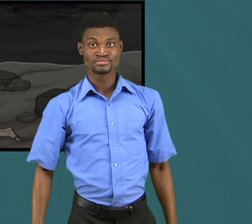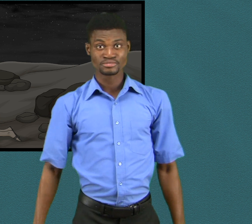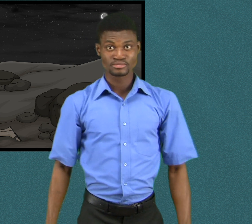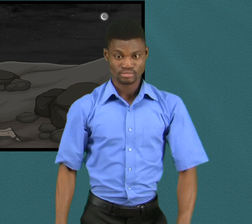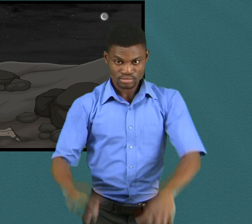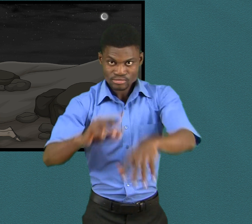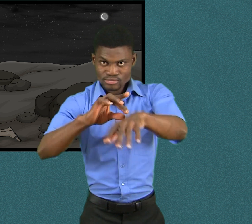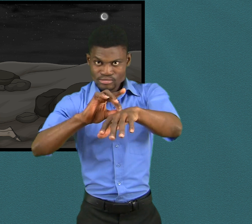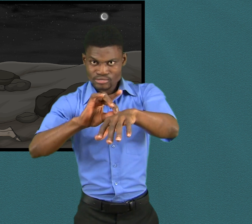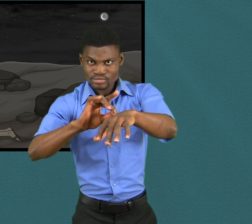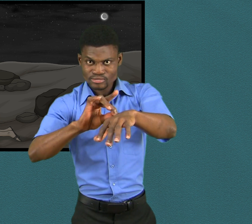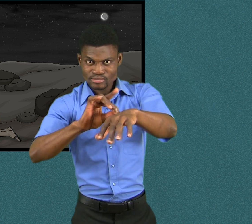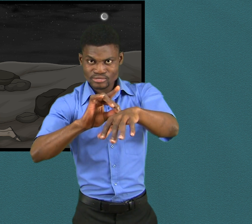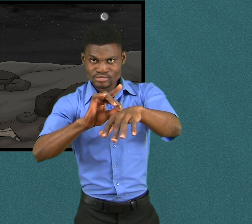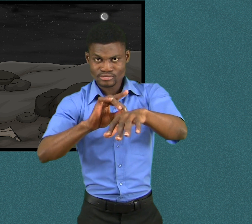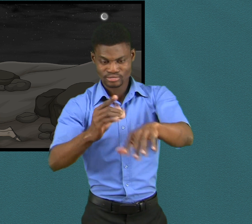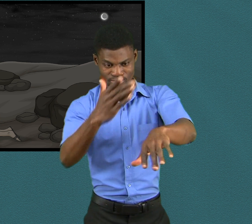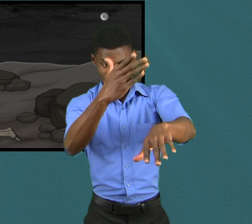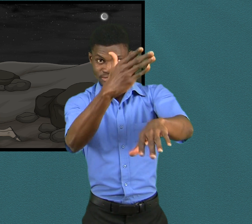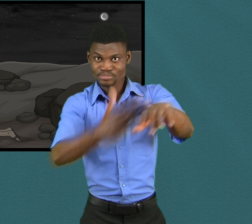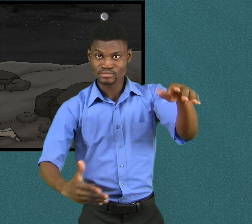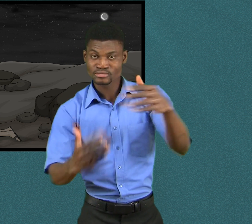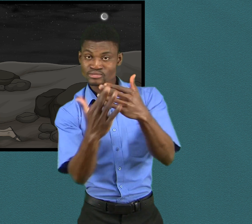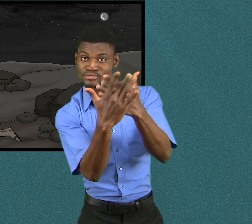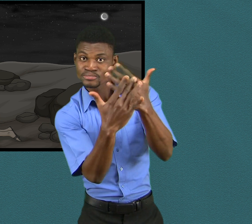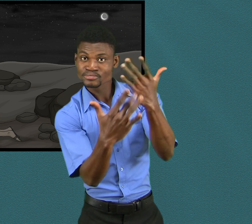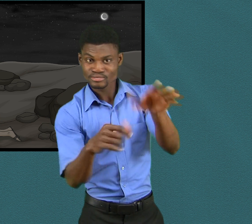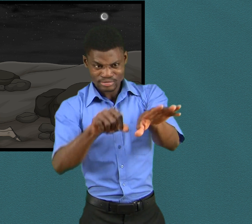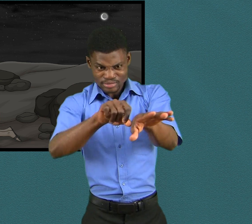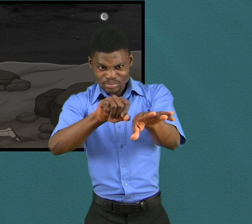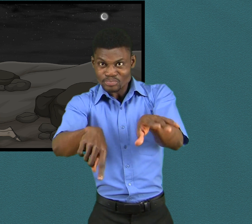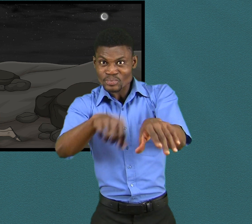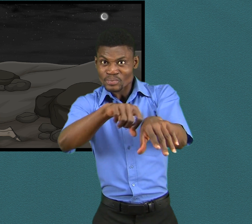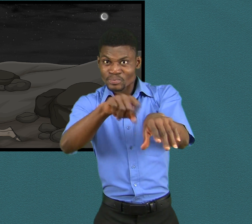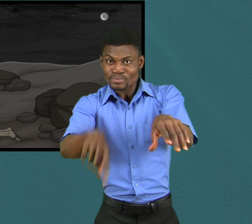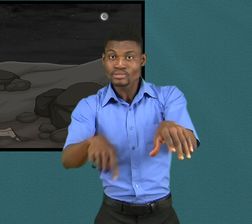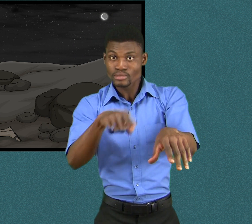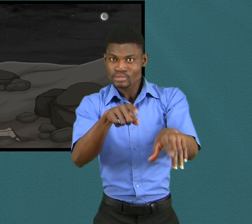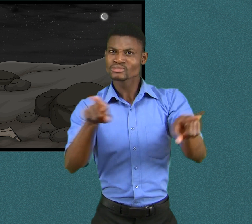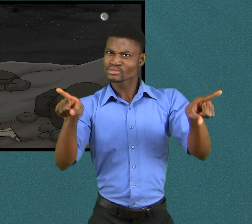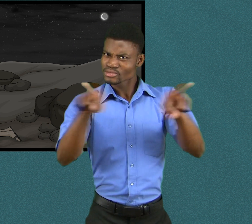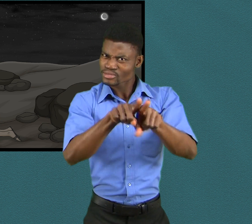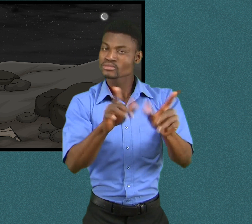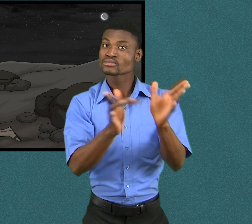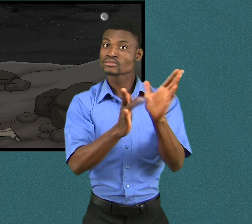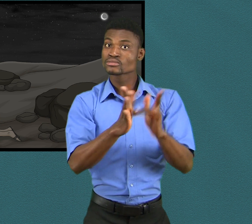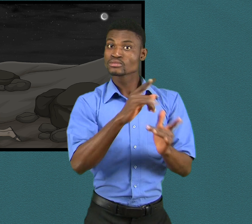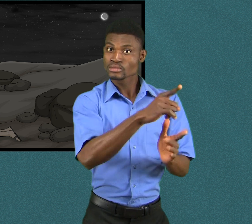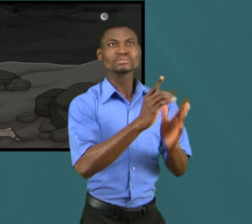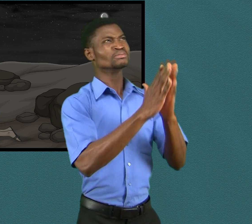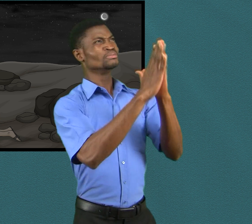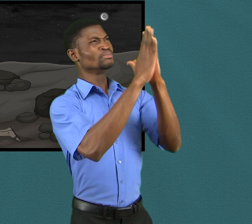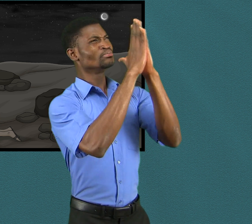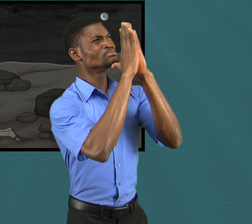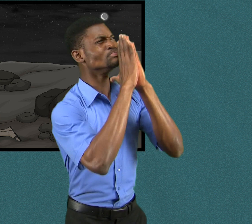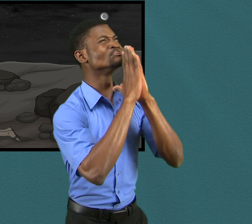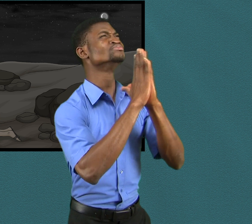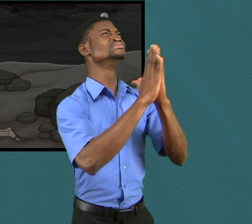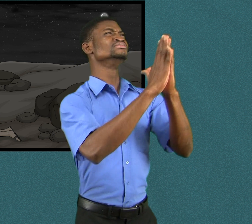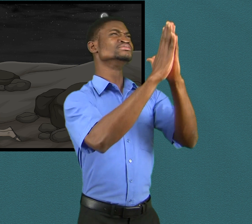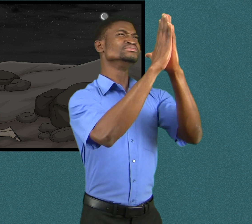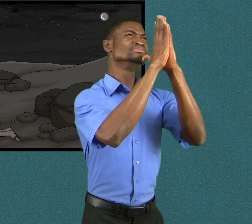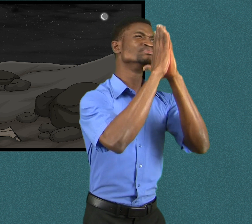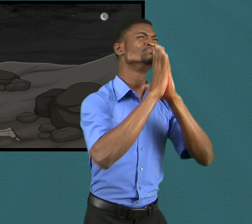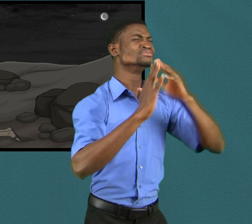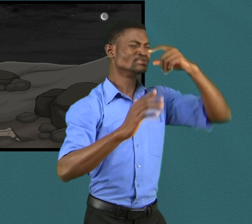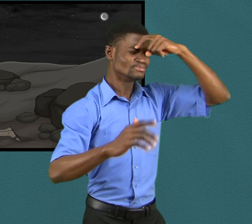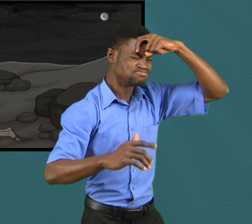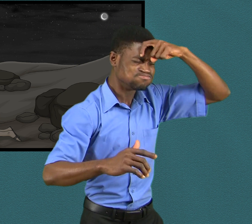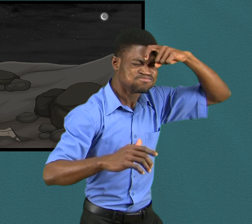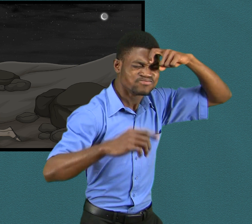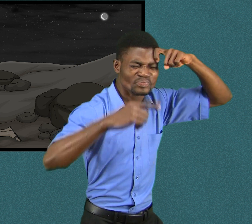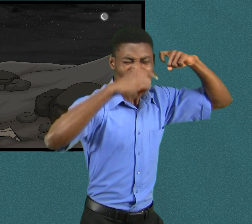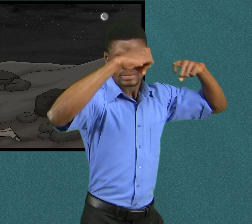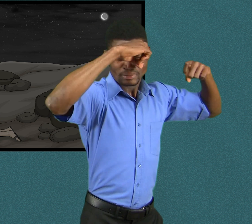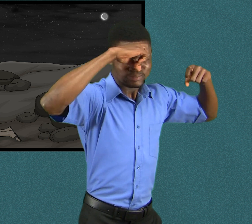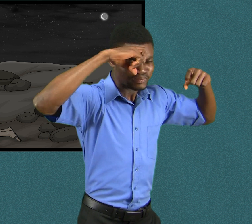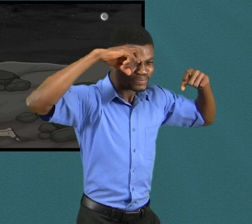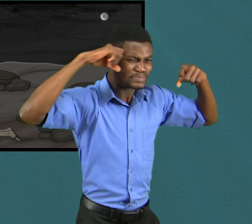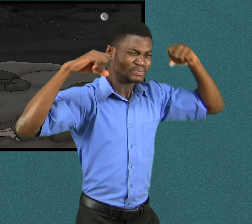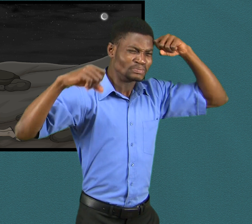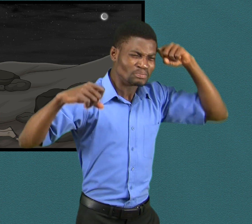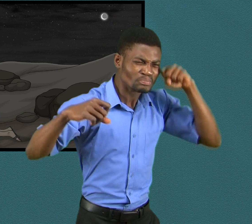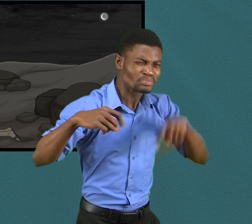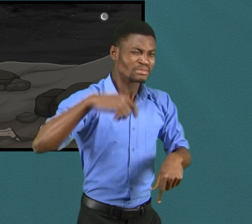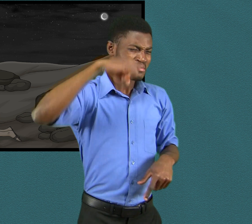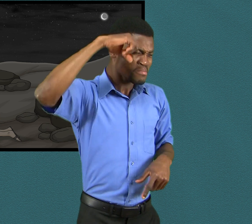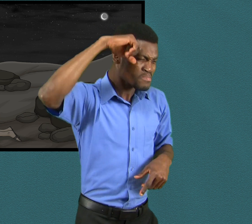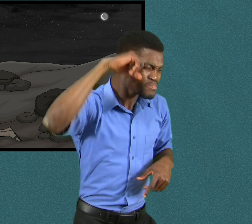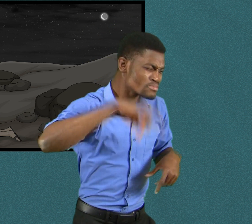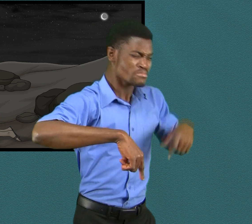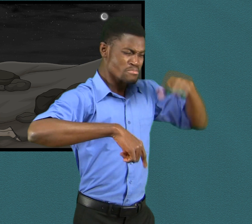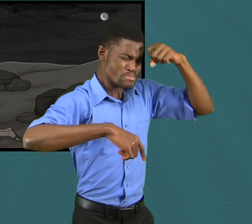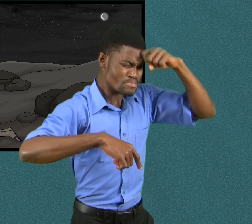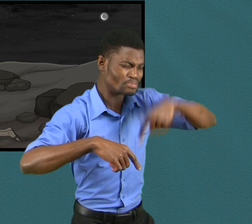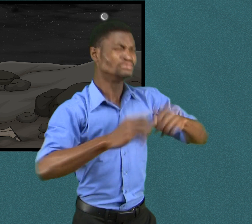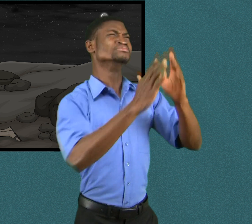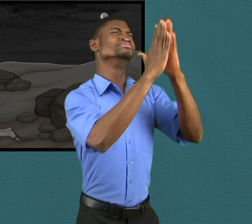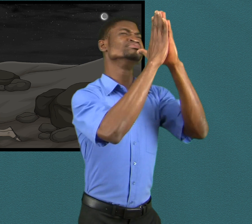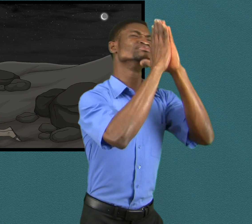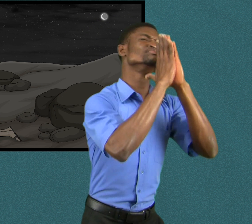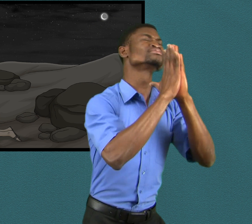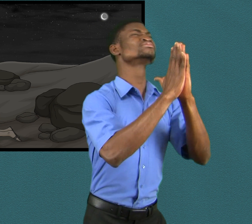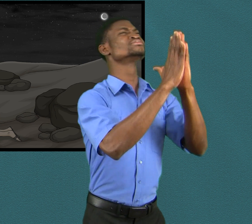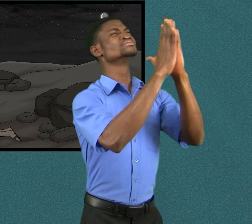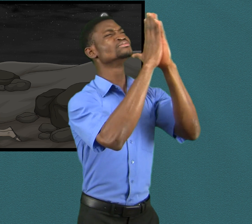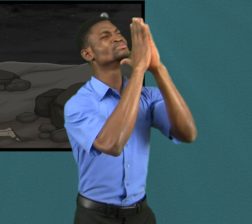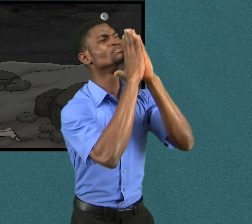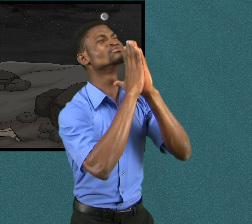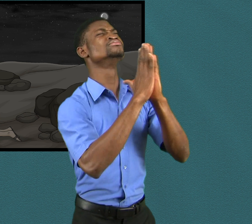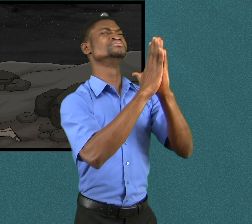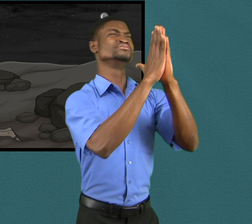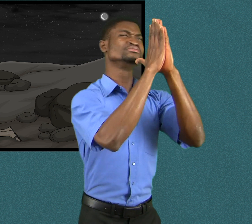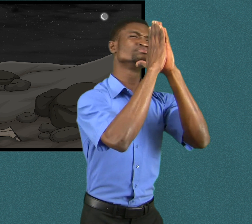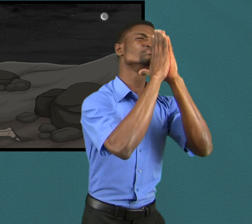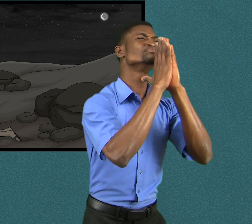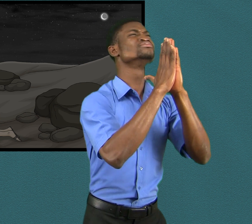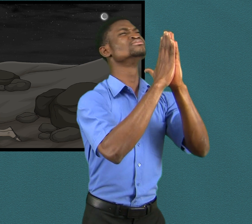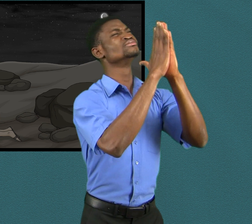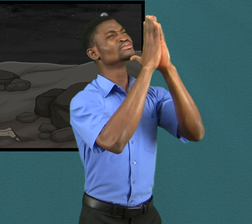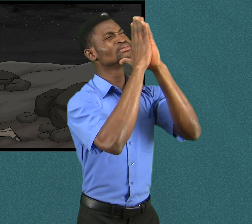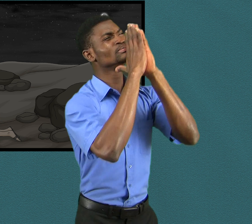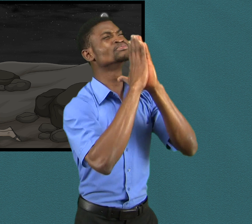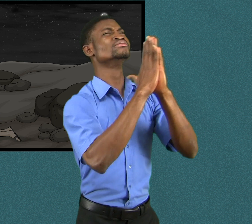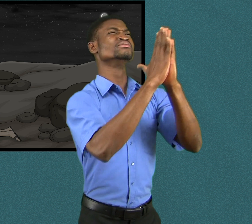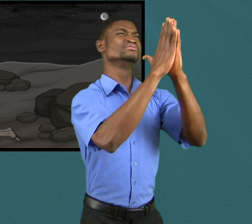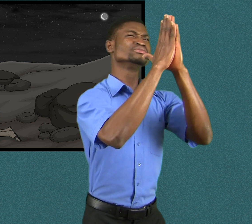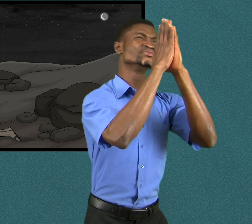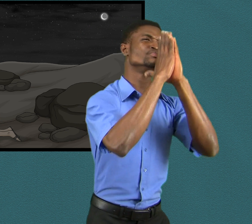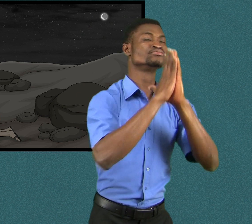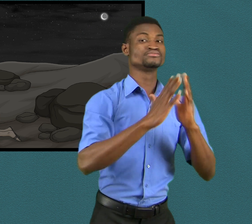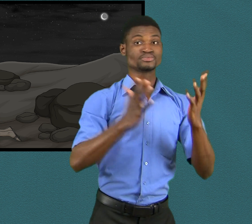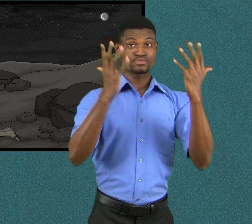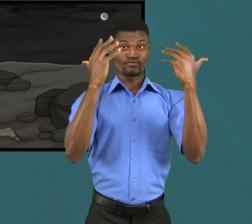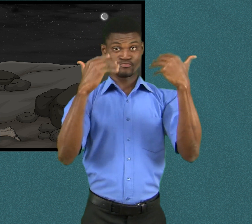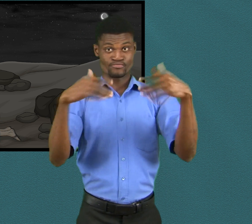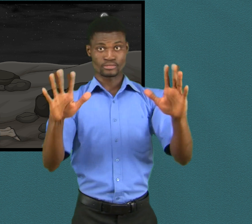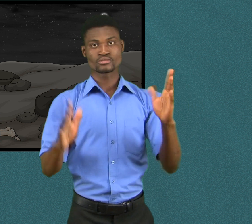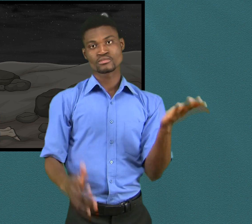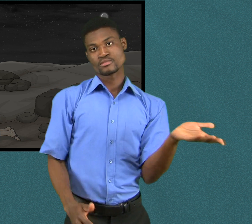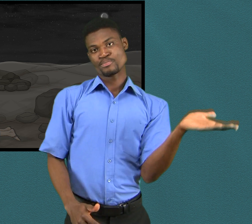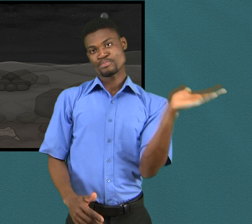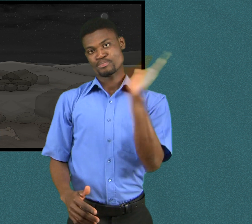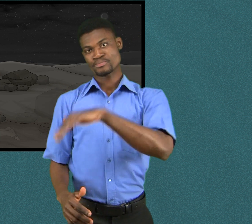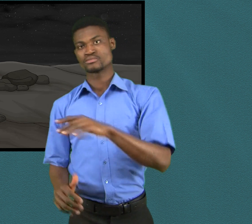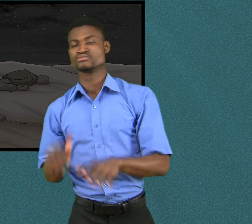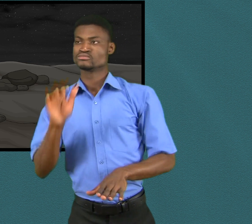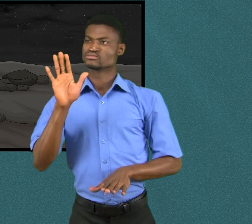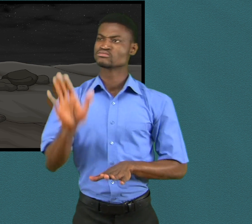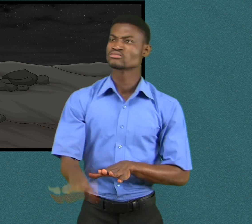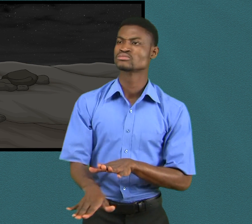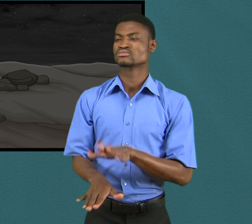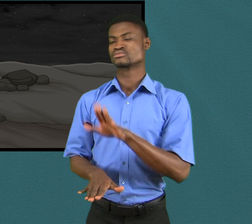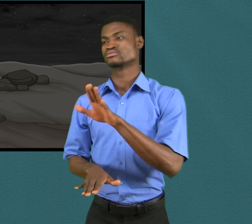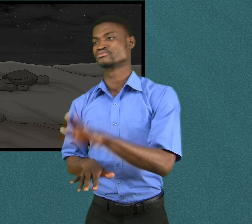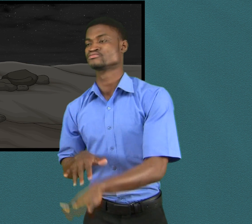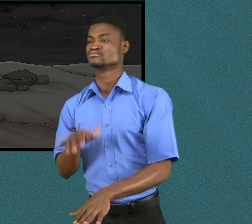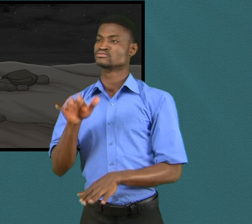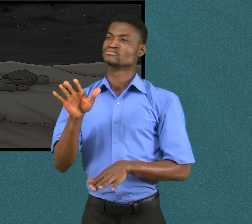Yet not as I will, but as You will.”